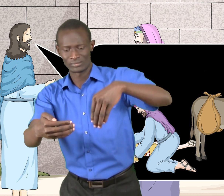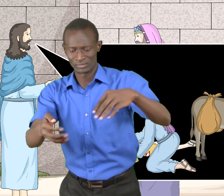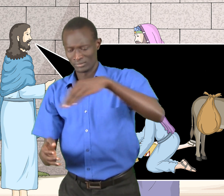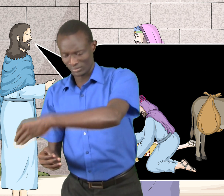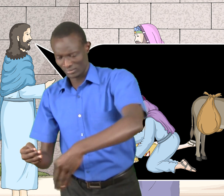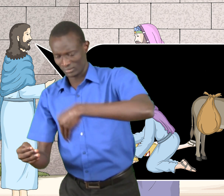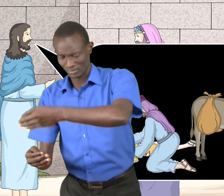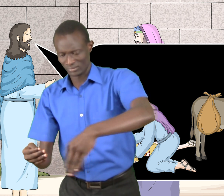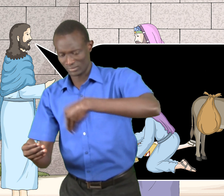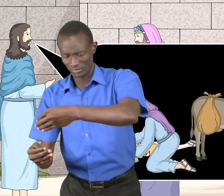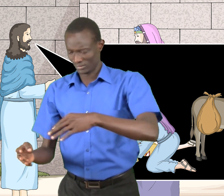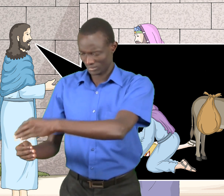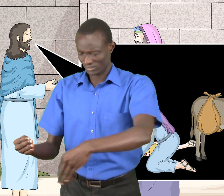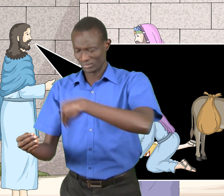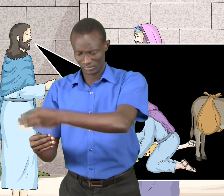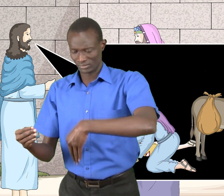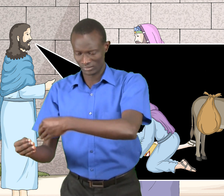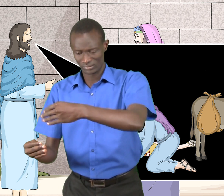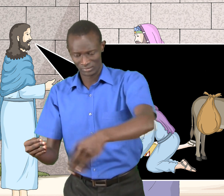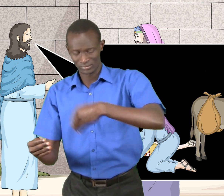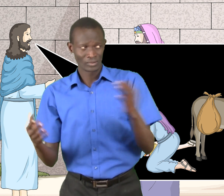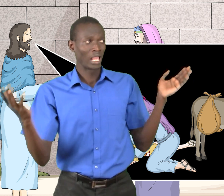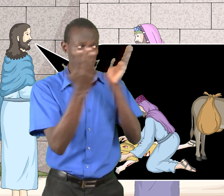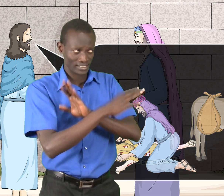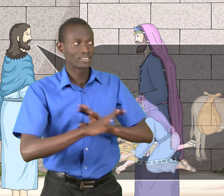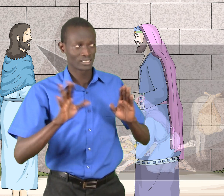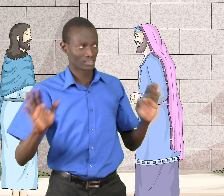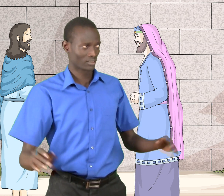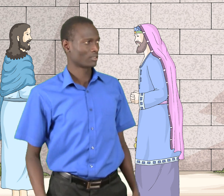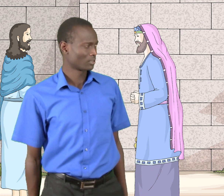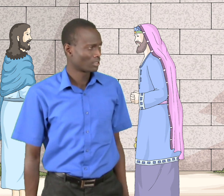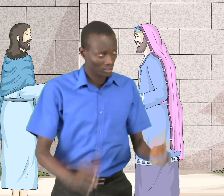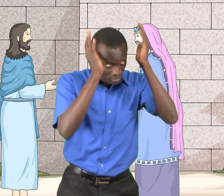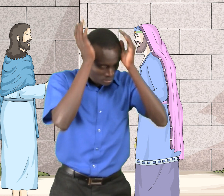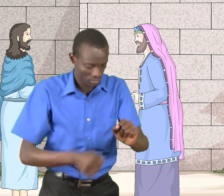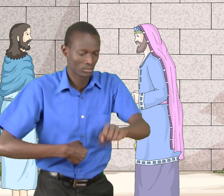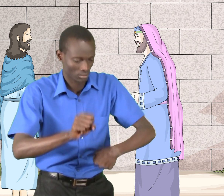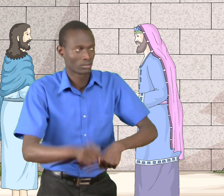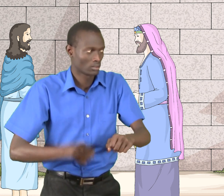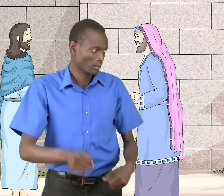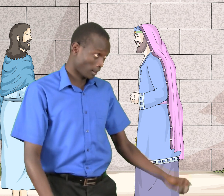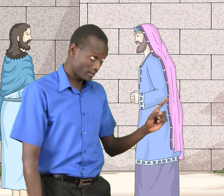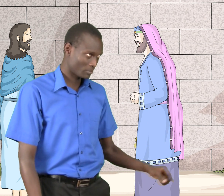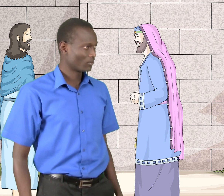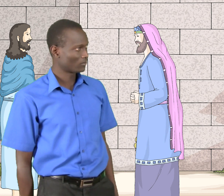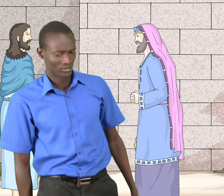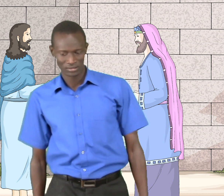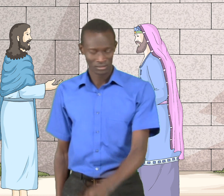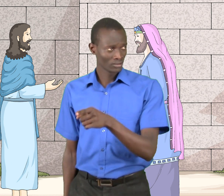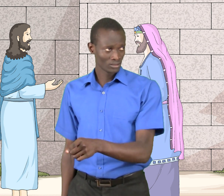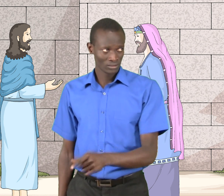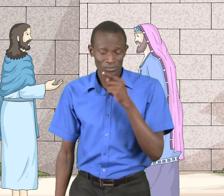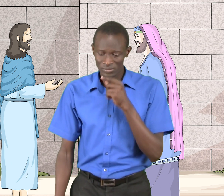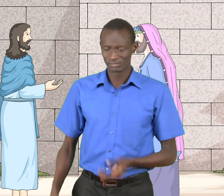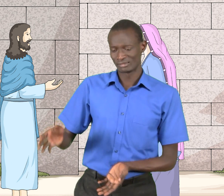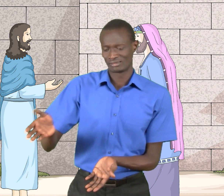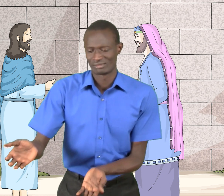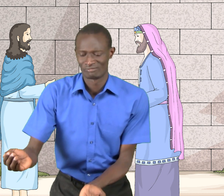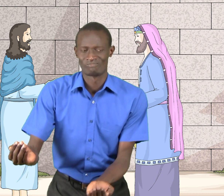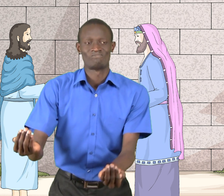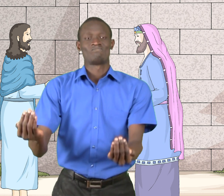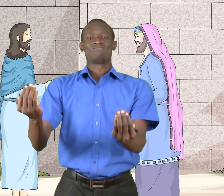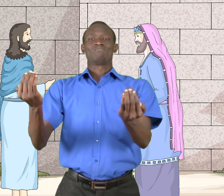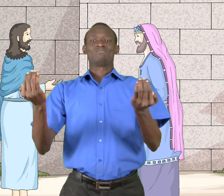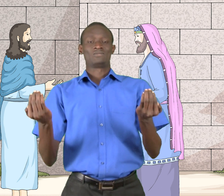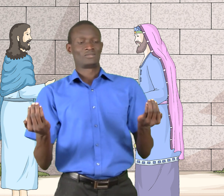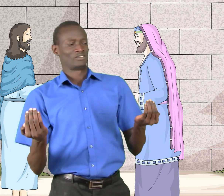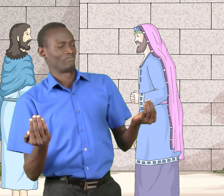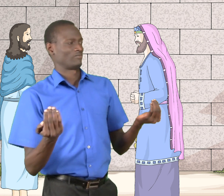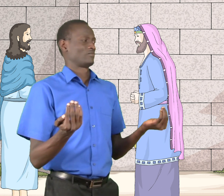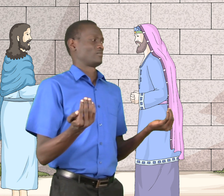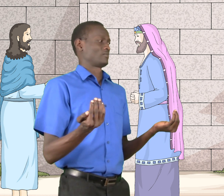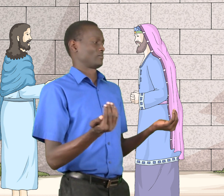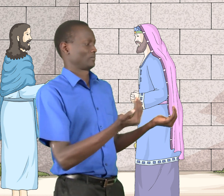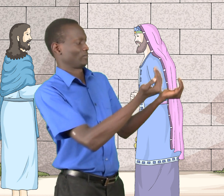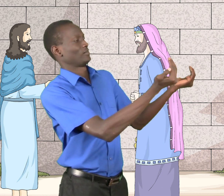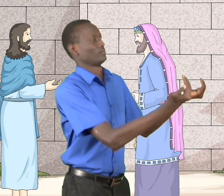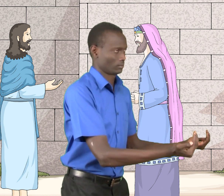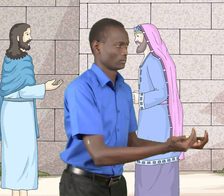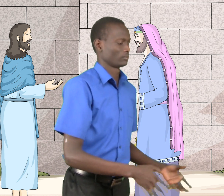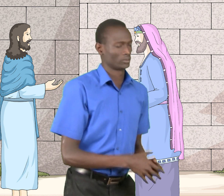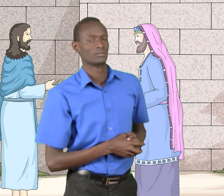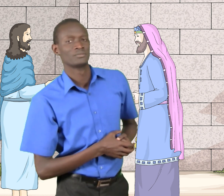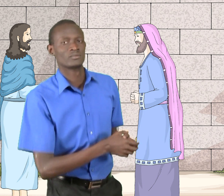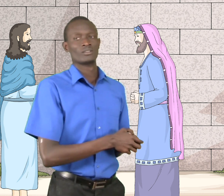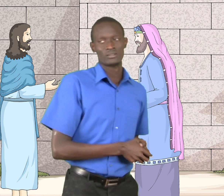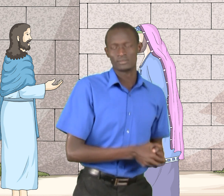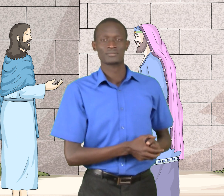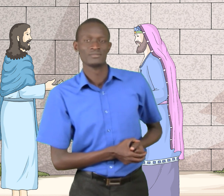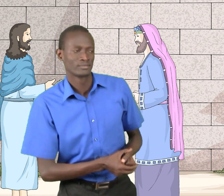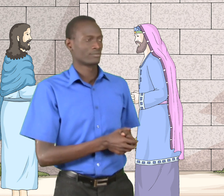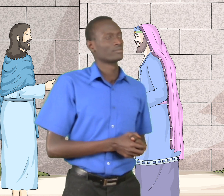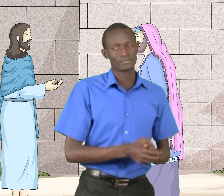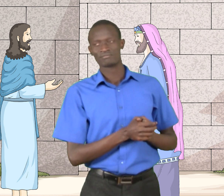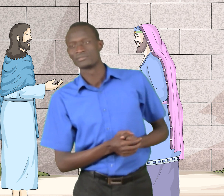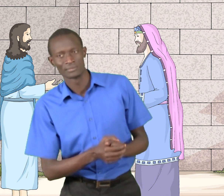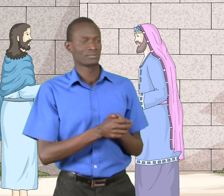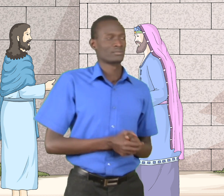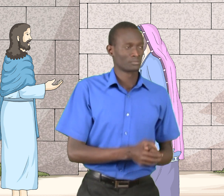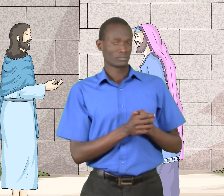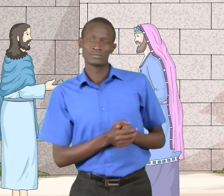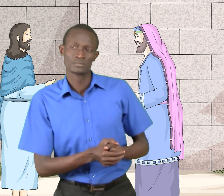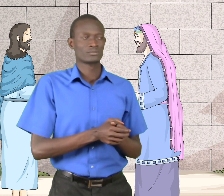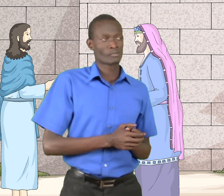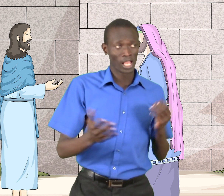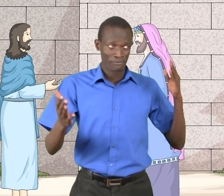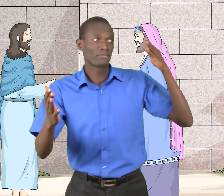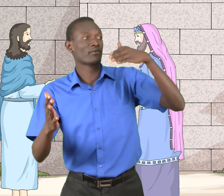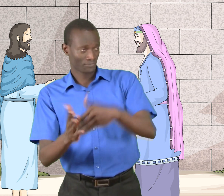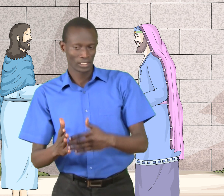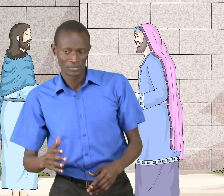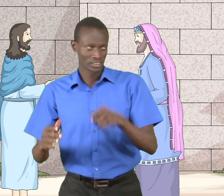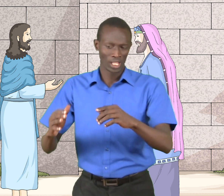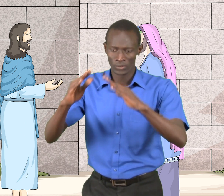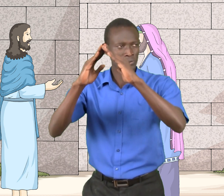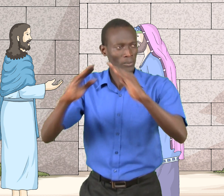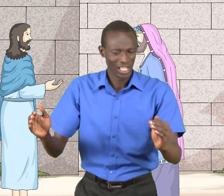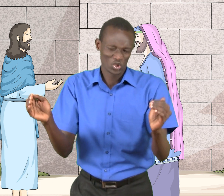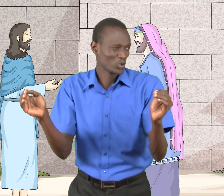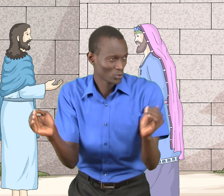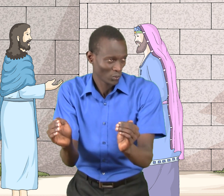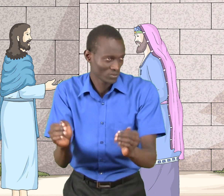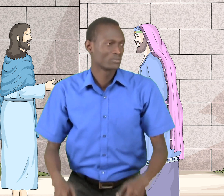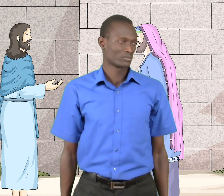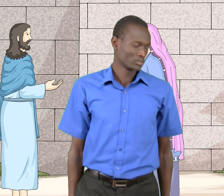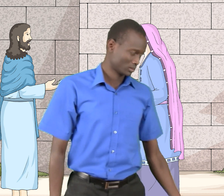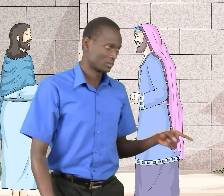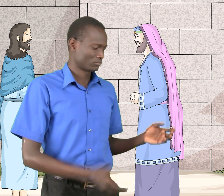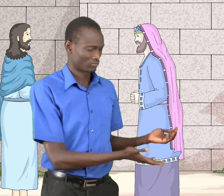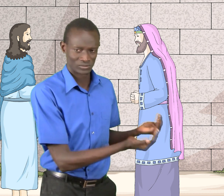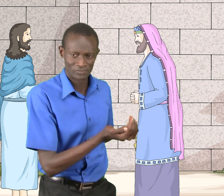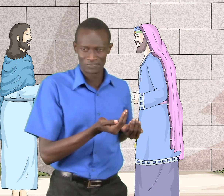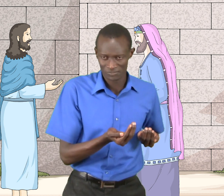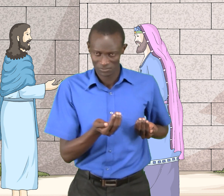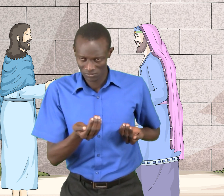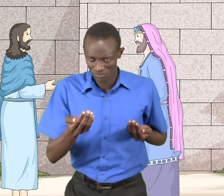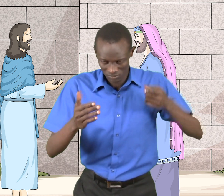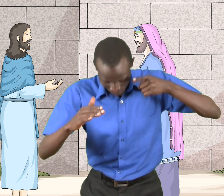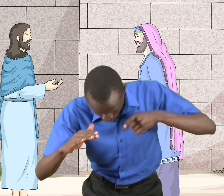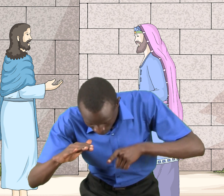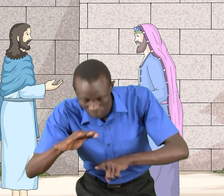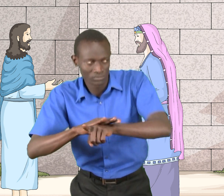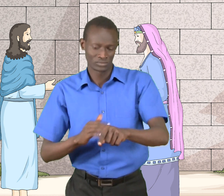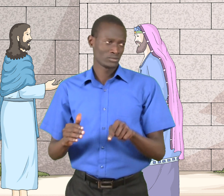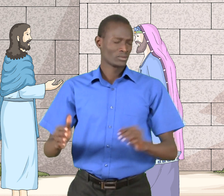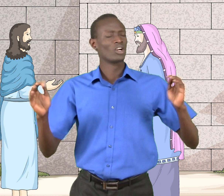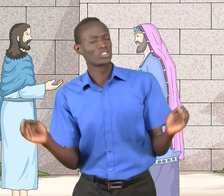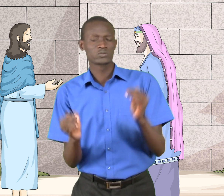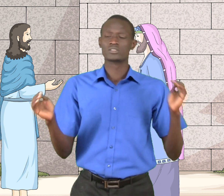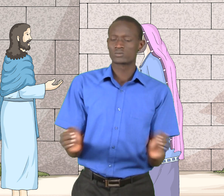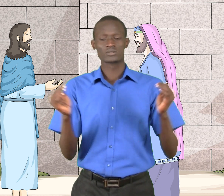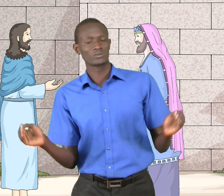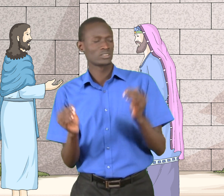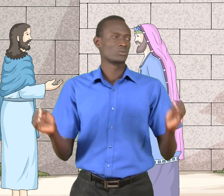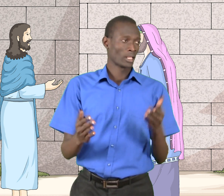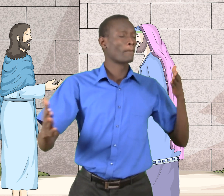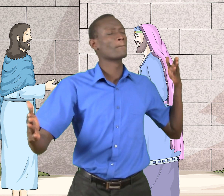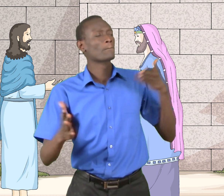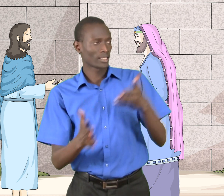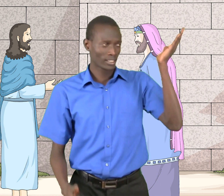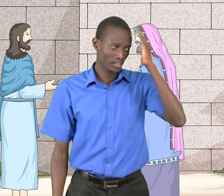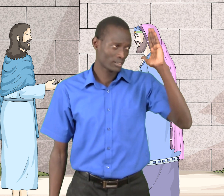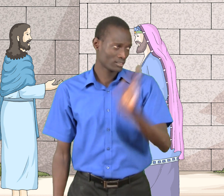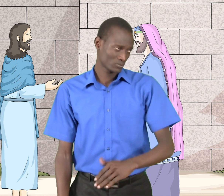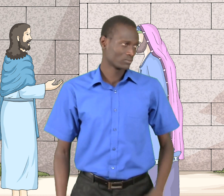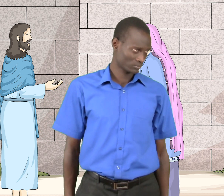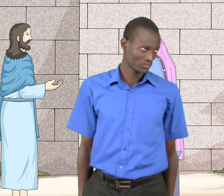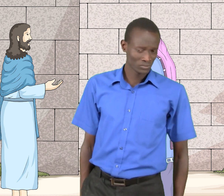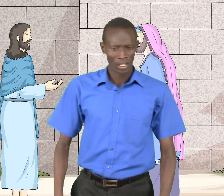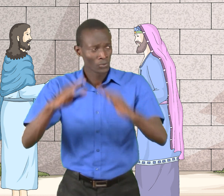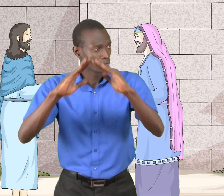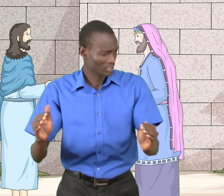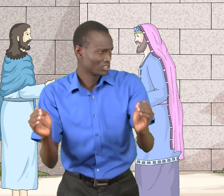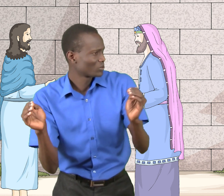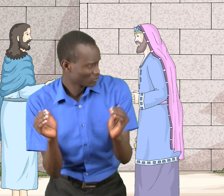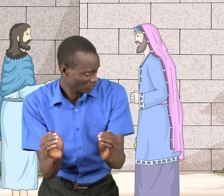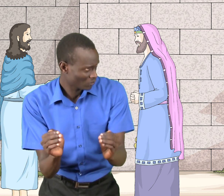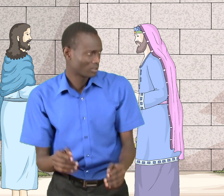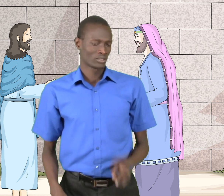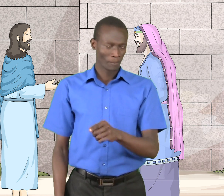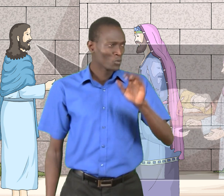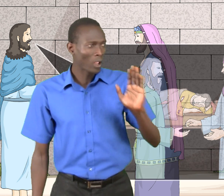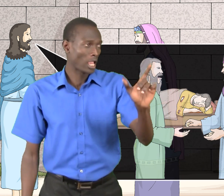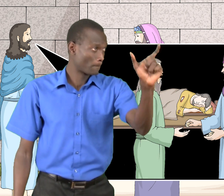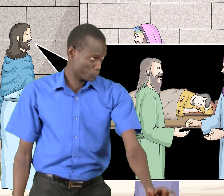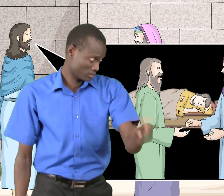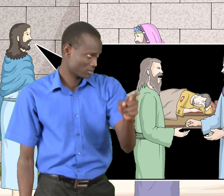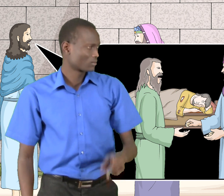Then he put him on his own animal, brought him to an inn, and took care of him.